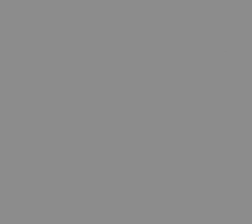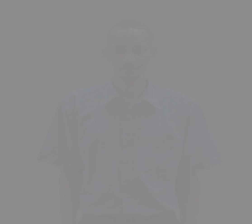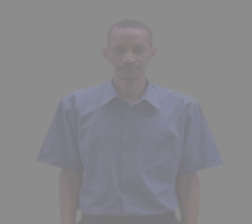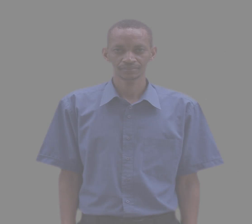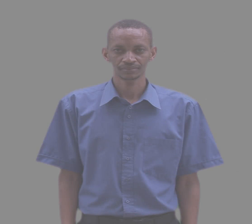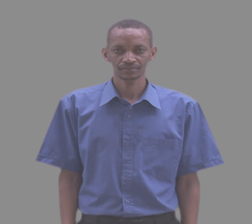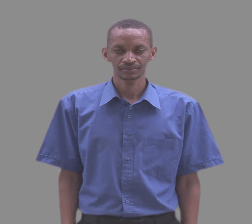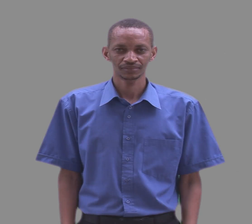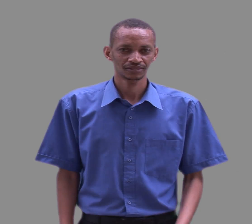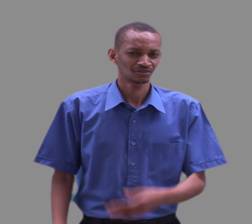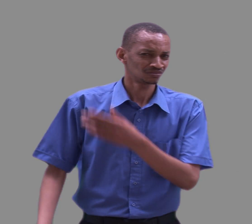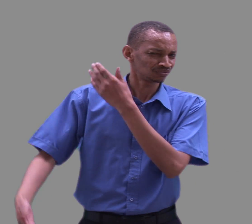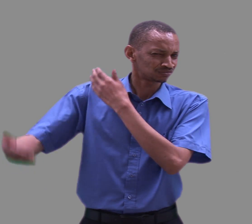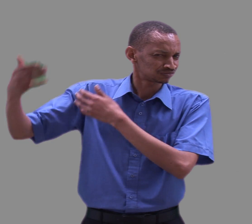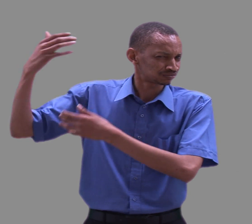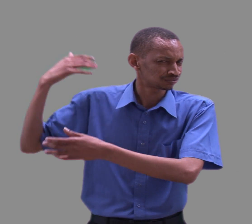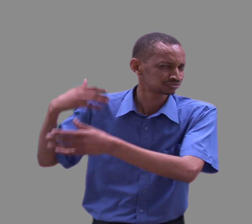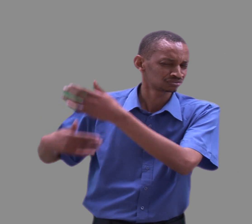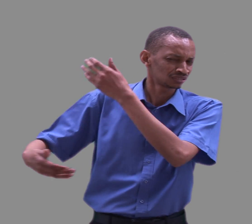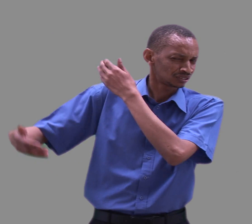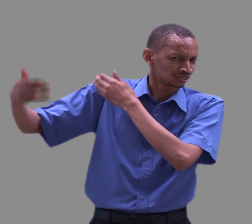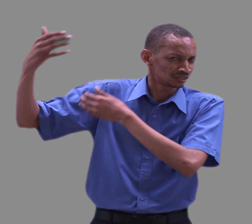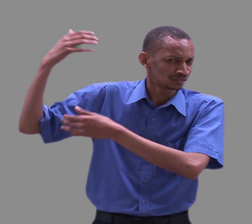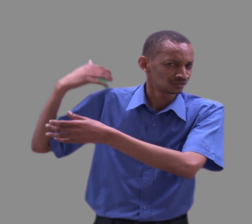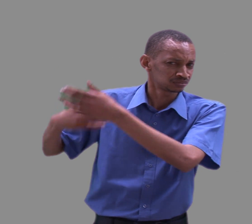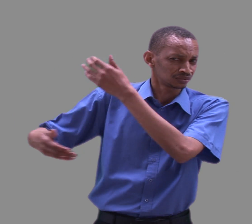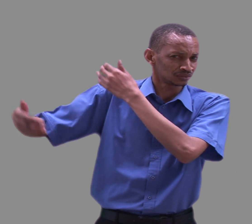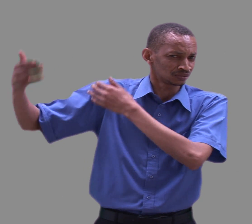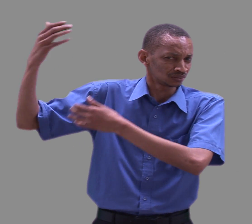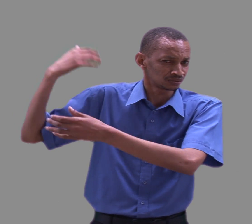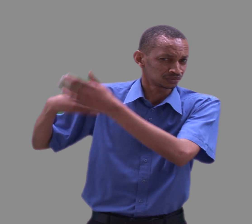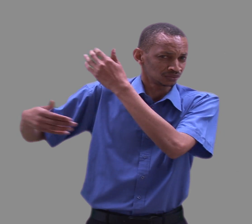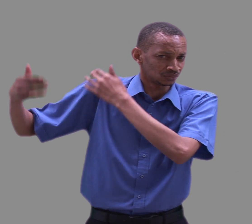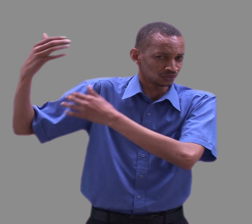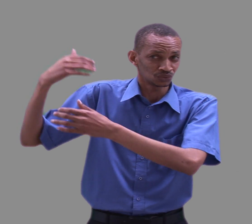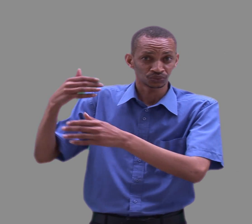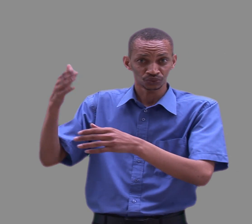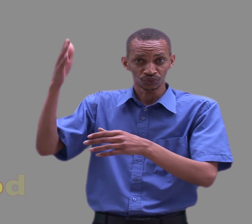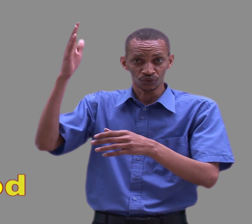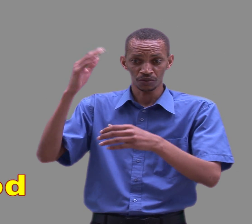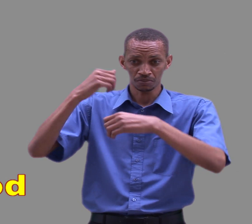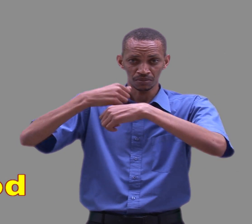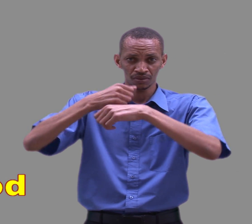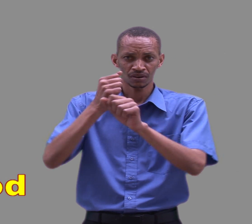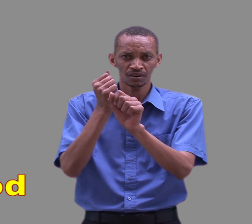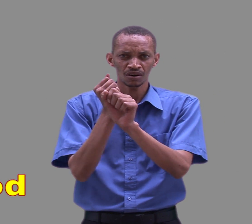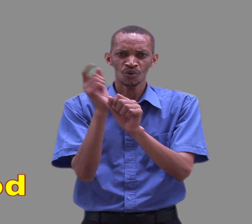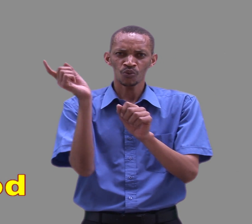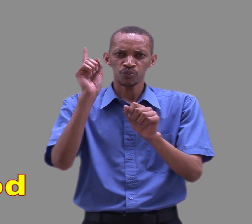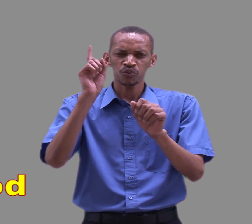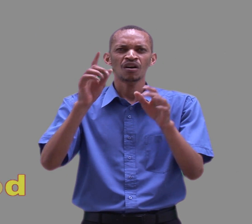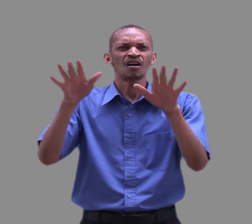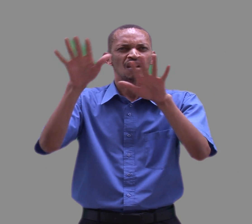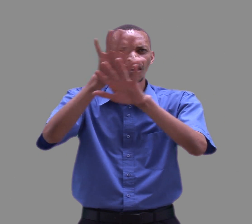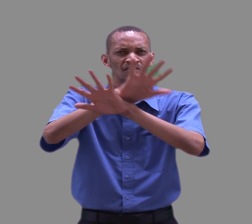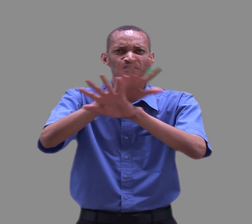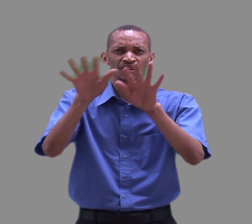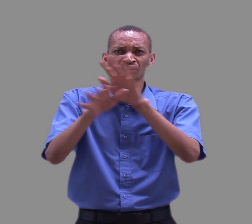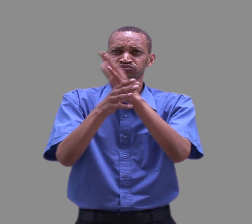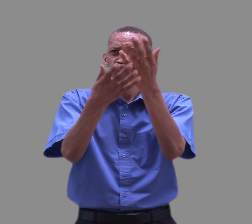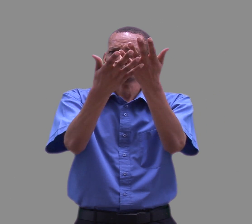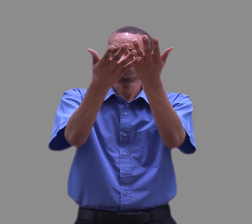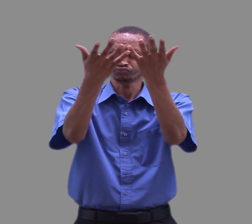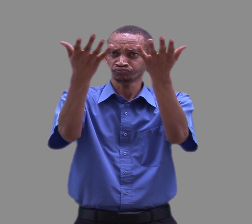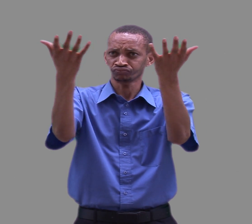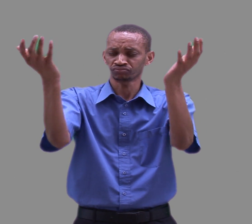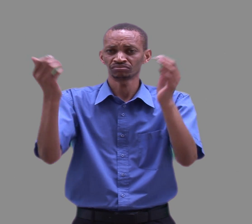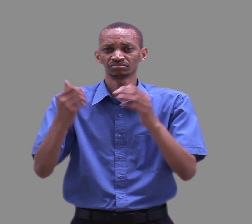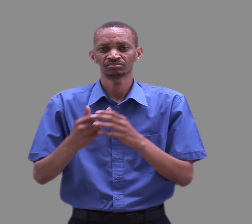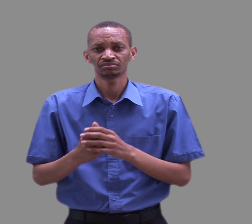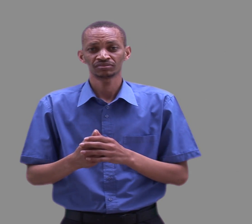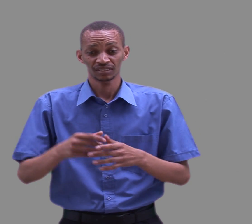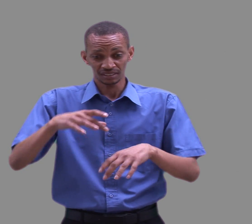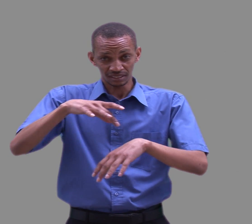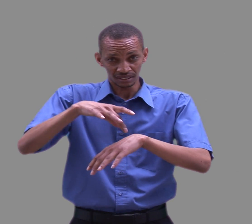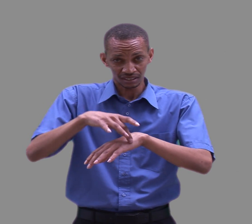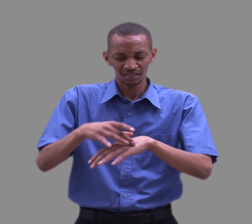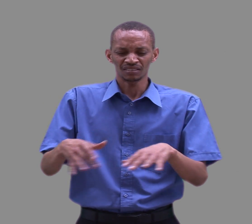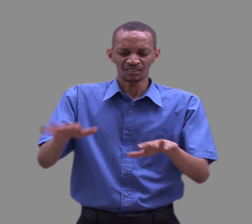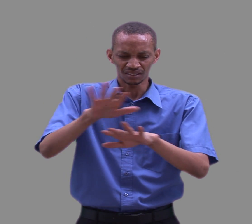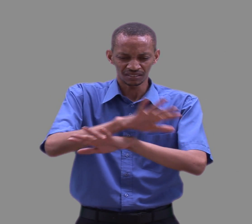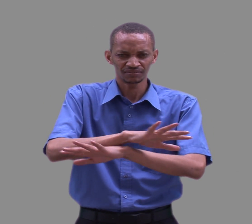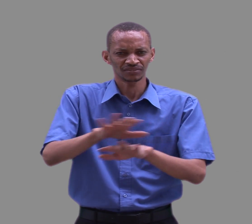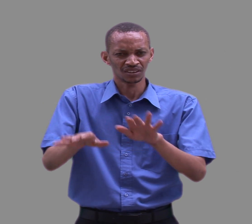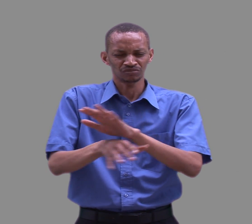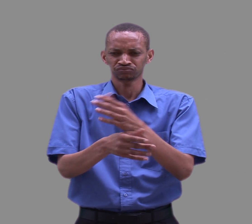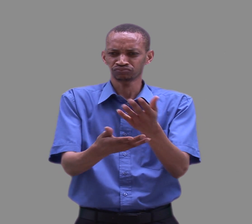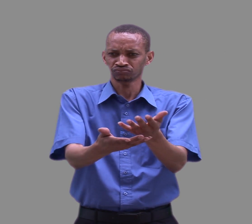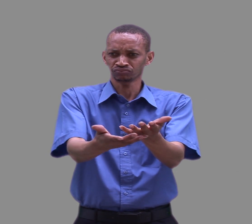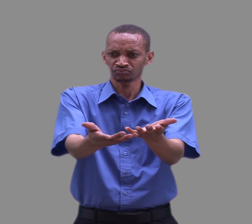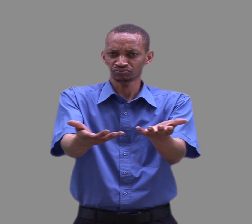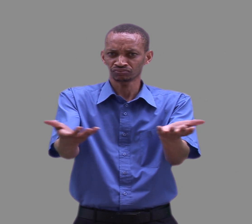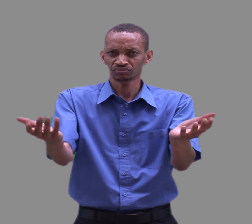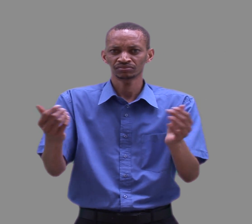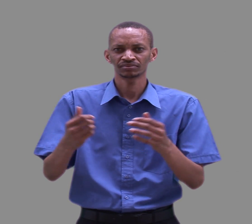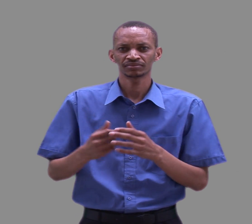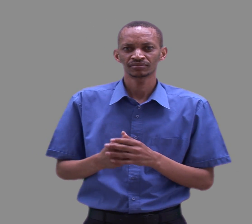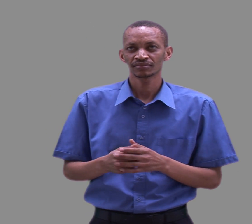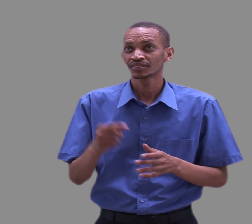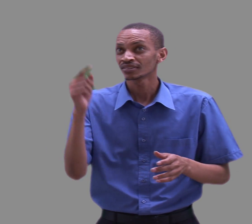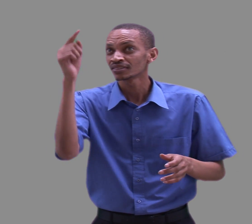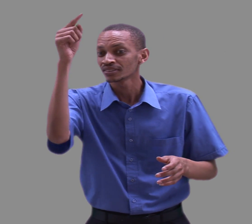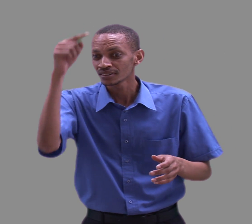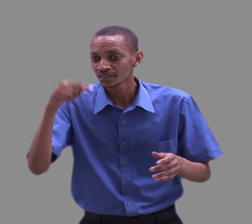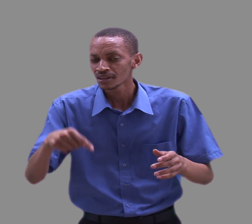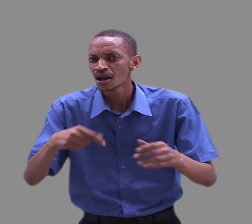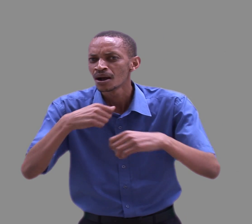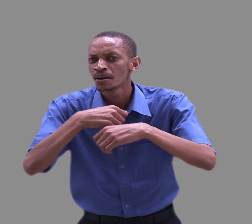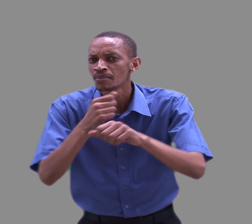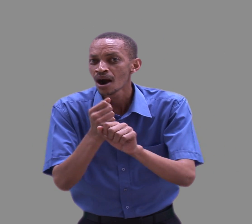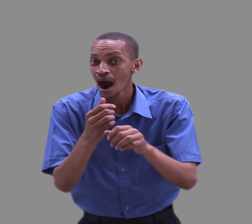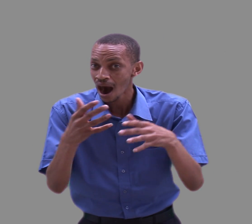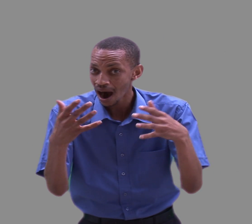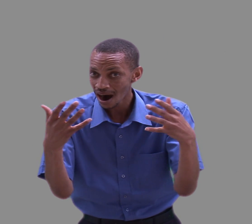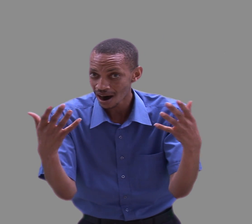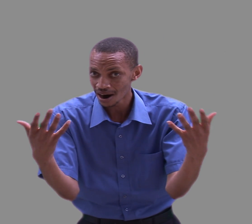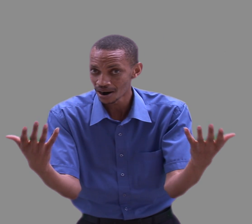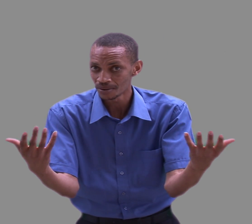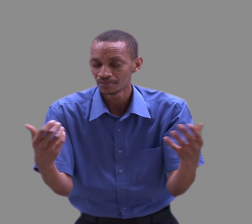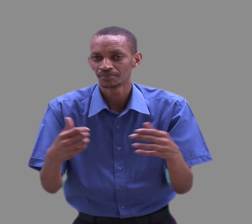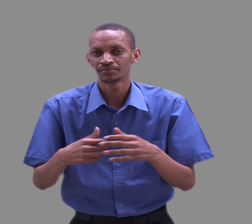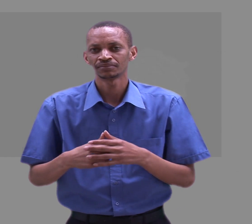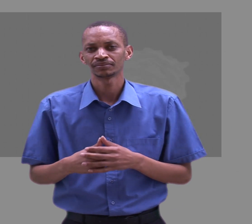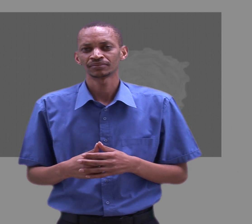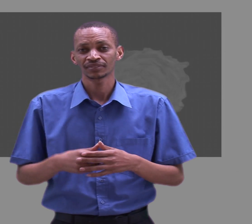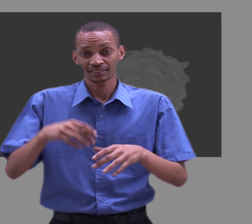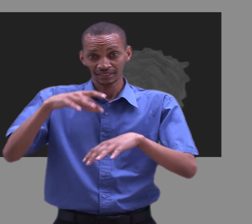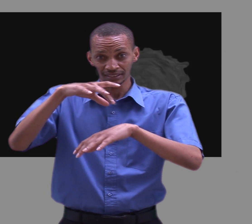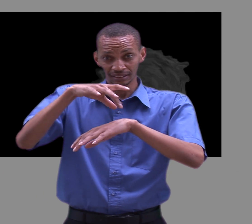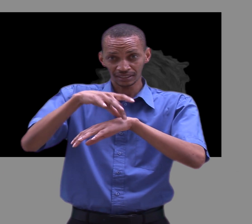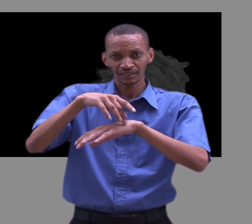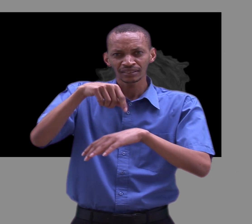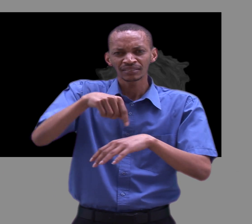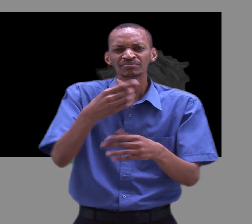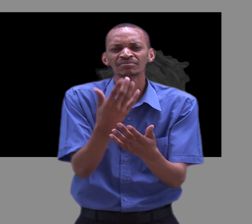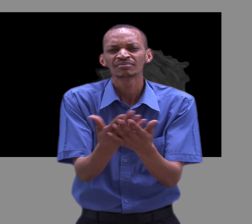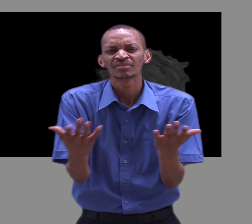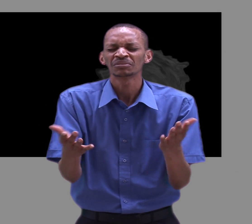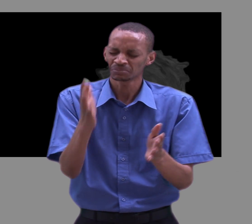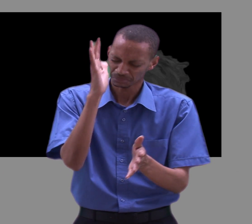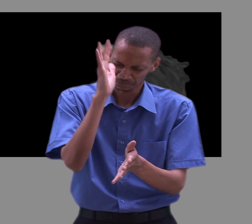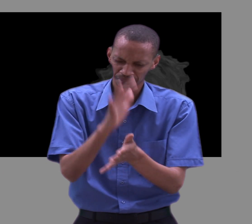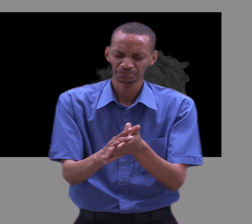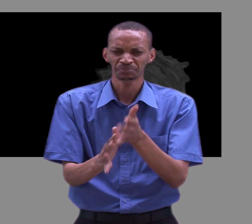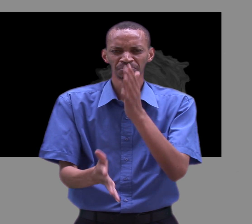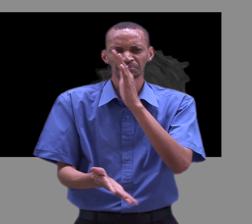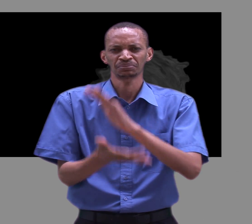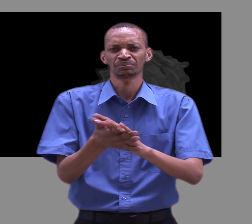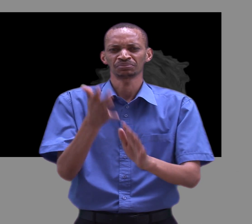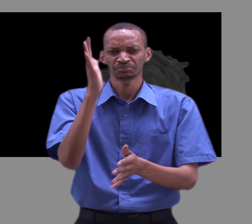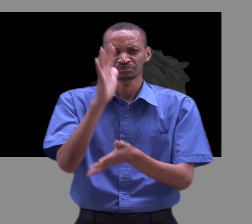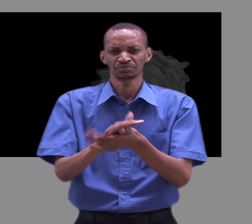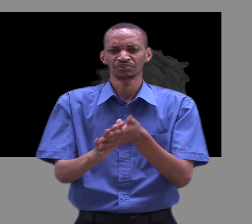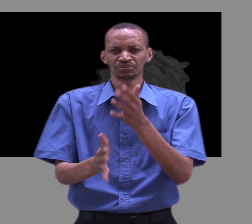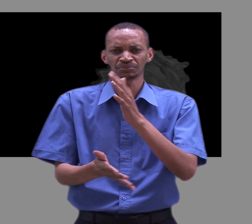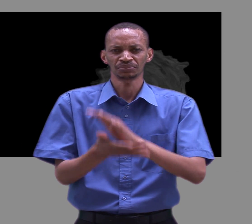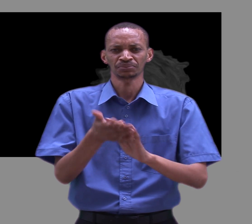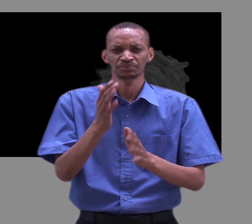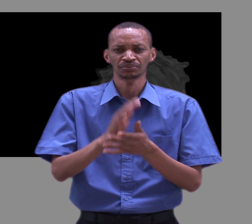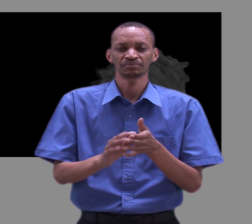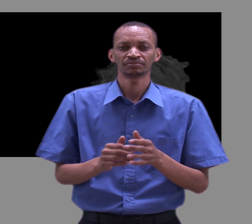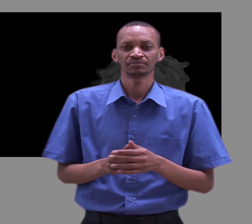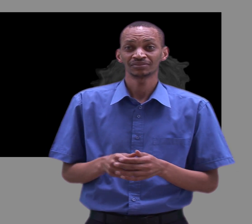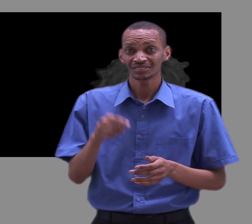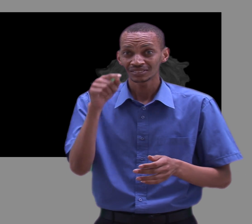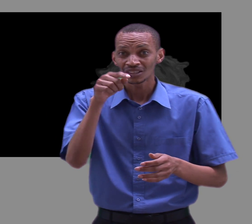In the beginning God created the heavens and the earth. Now the earth was formless and void, and darkness was over the surface of the deep.